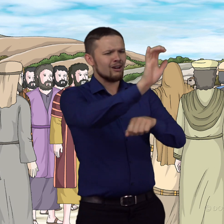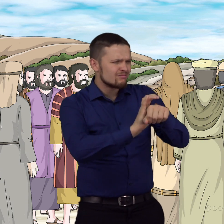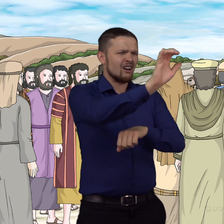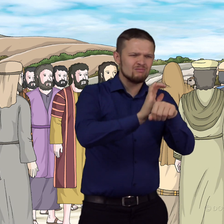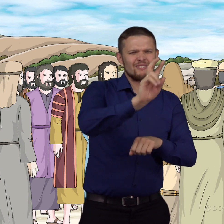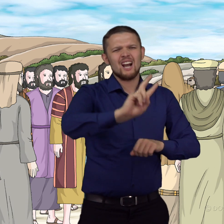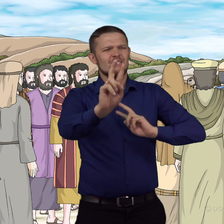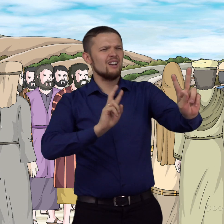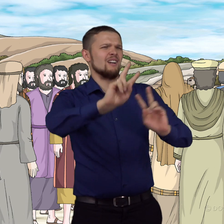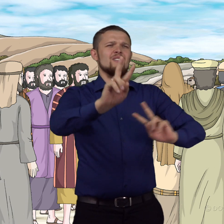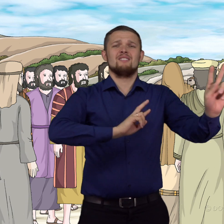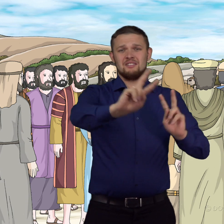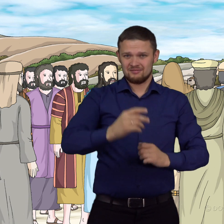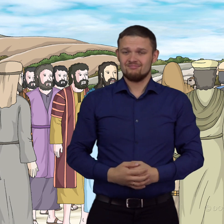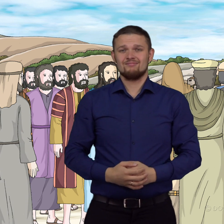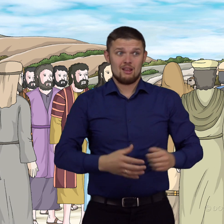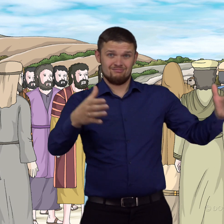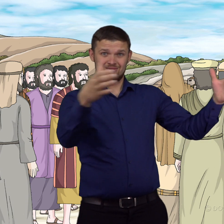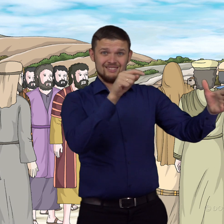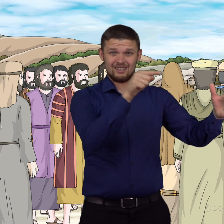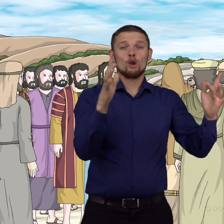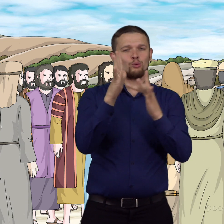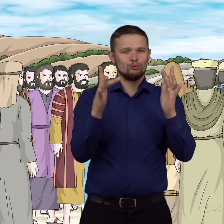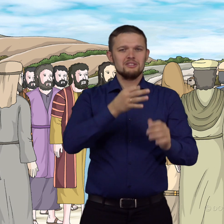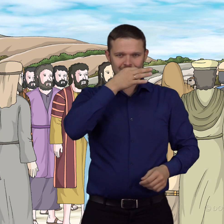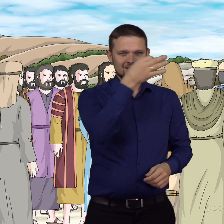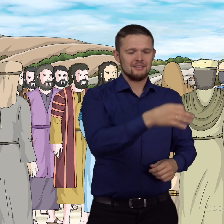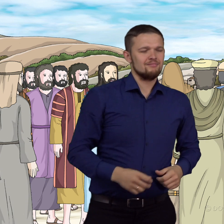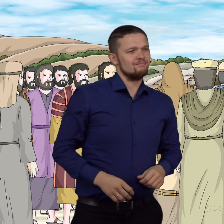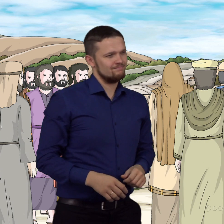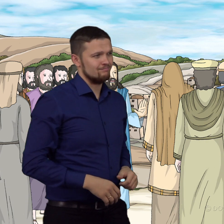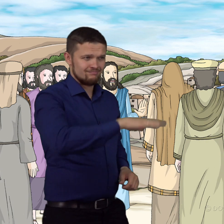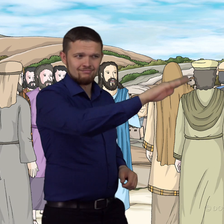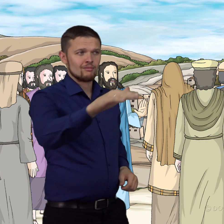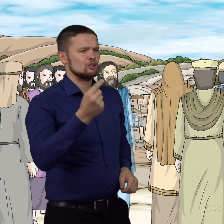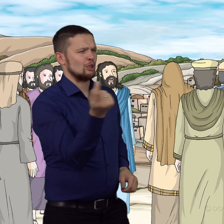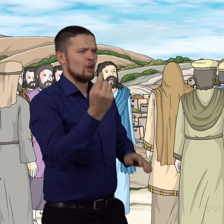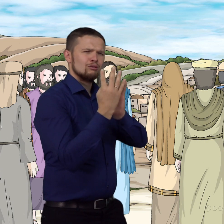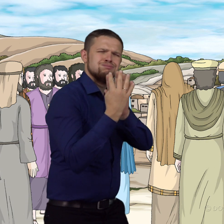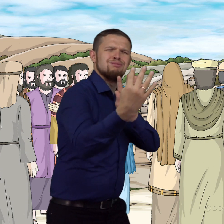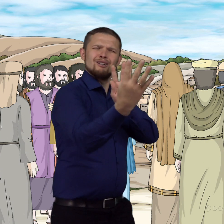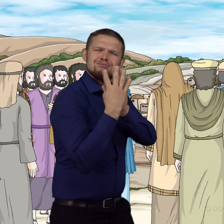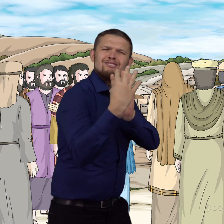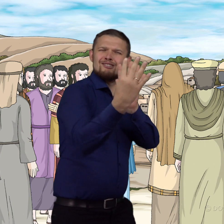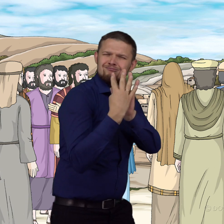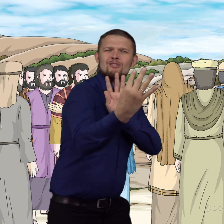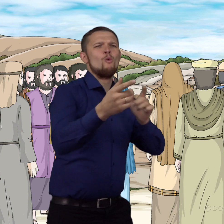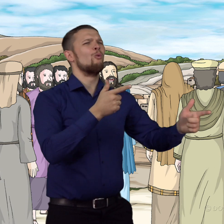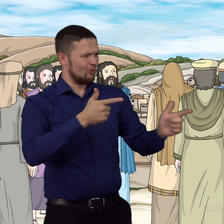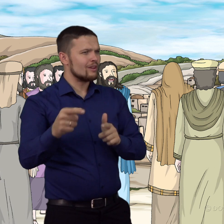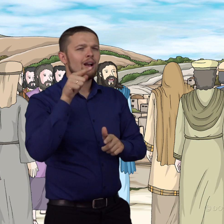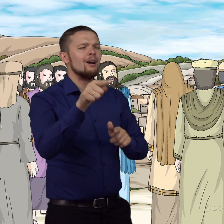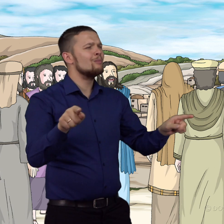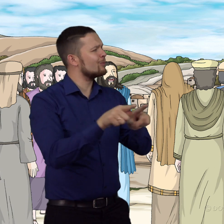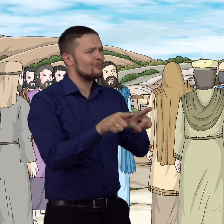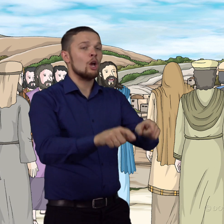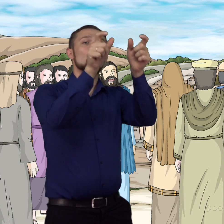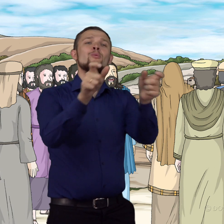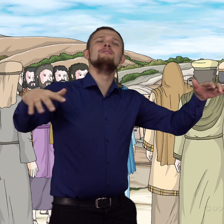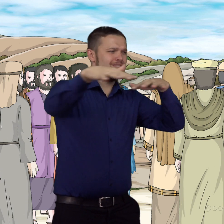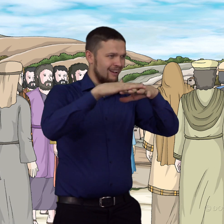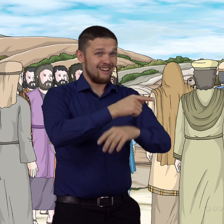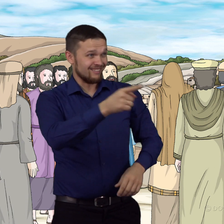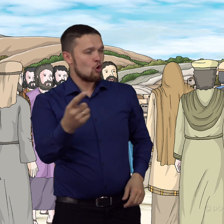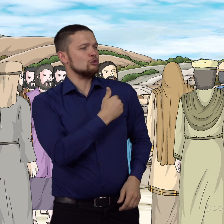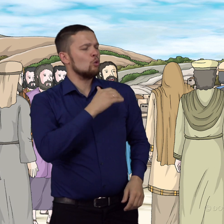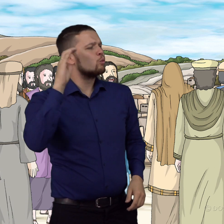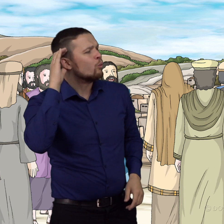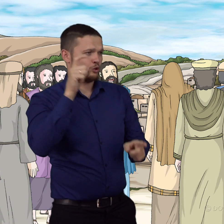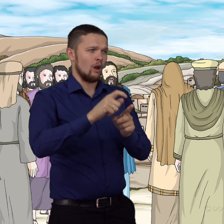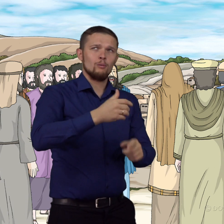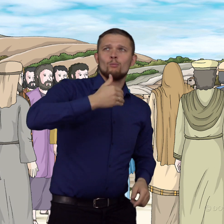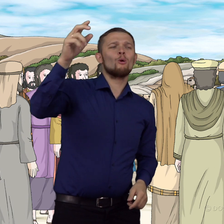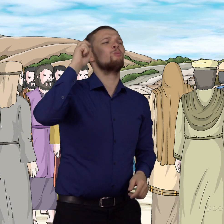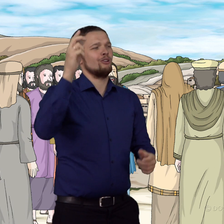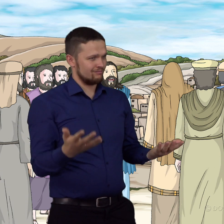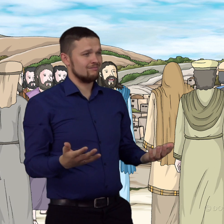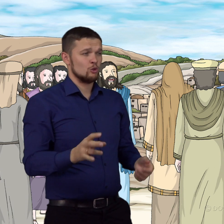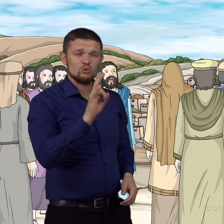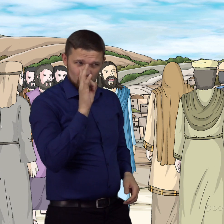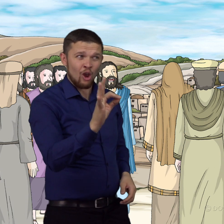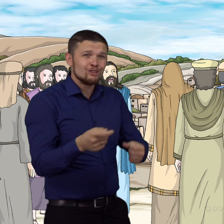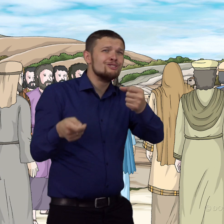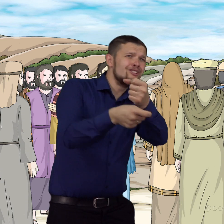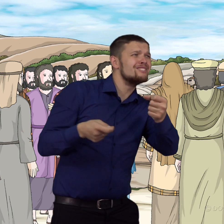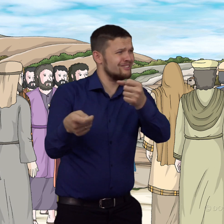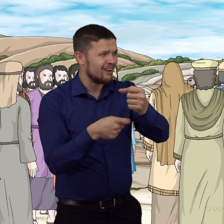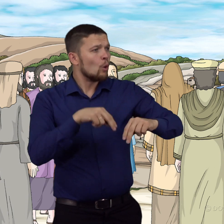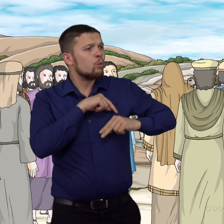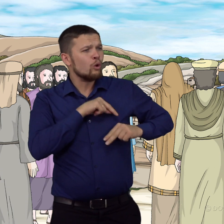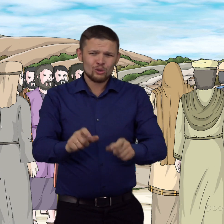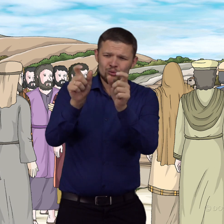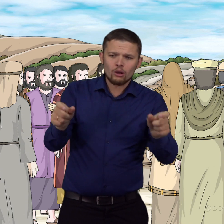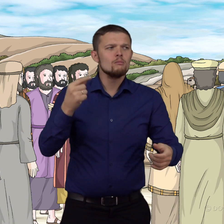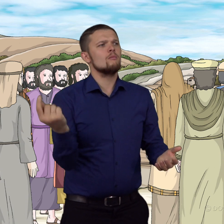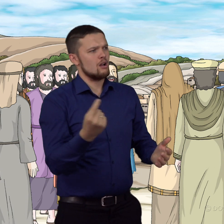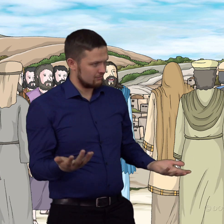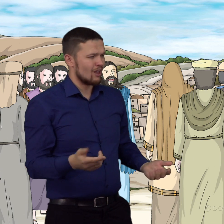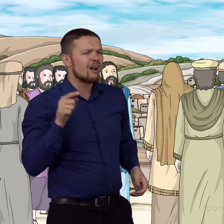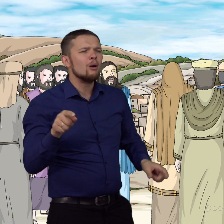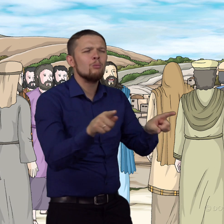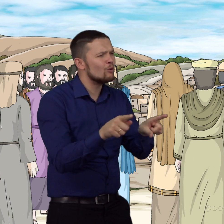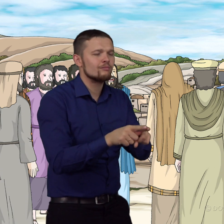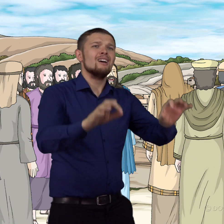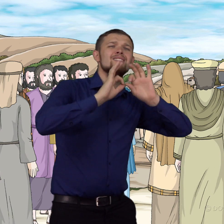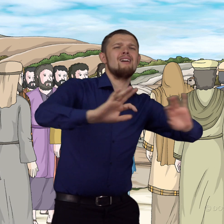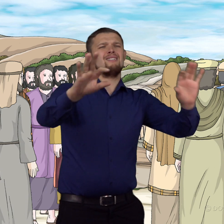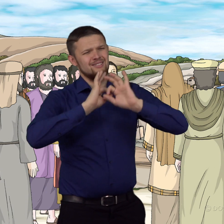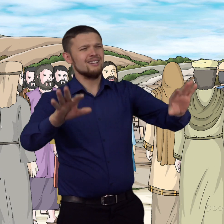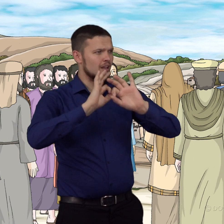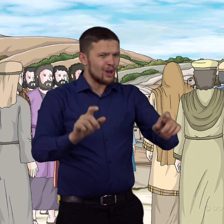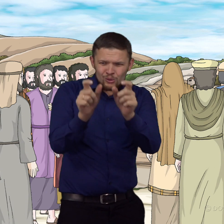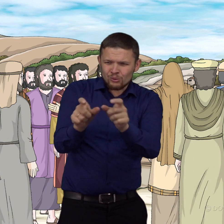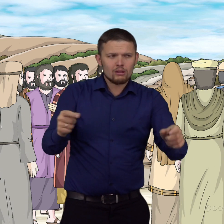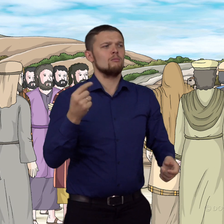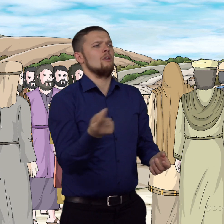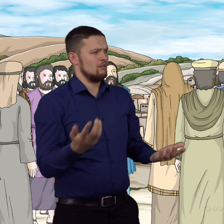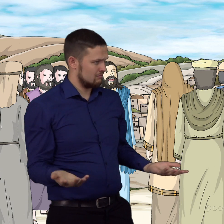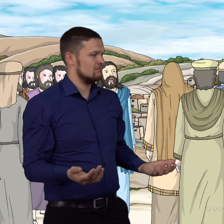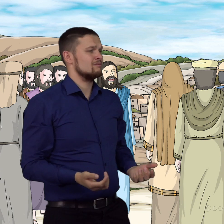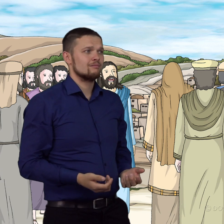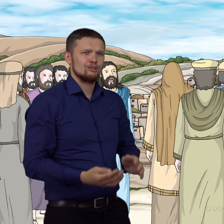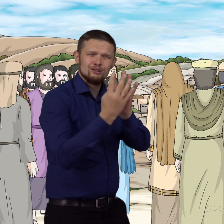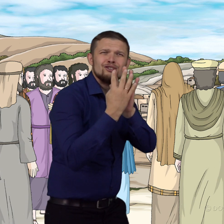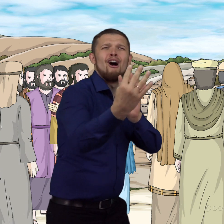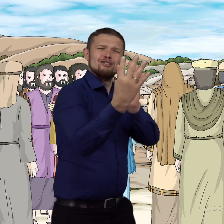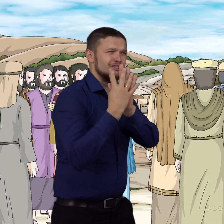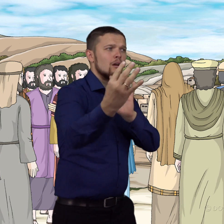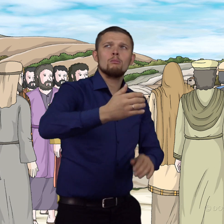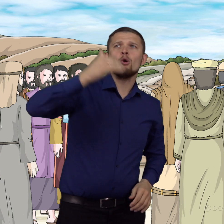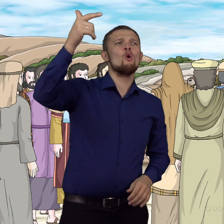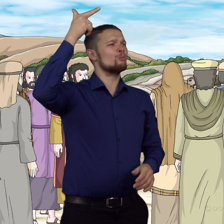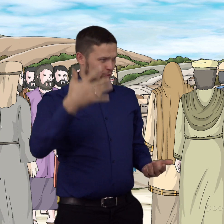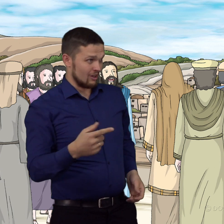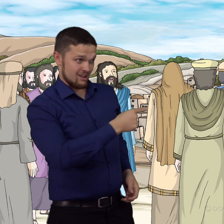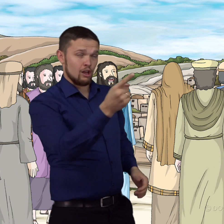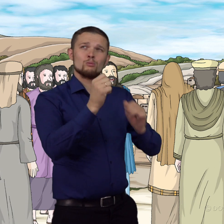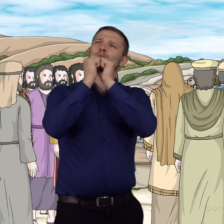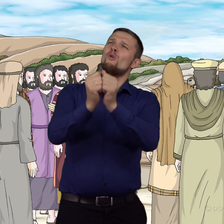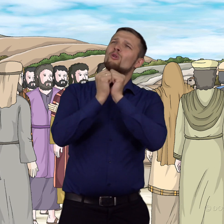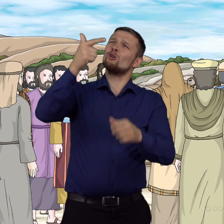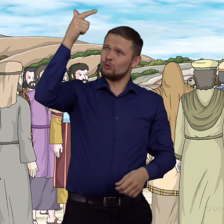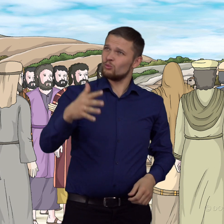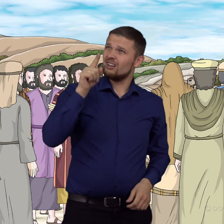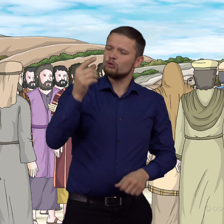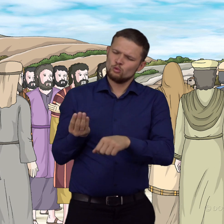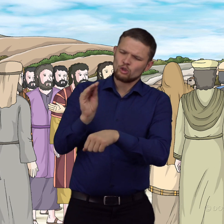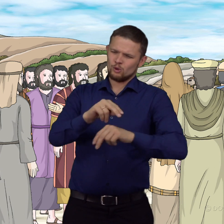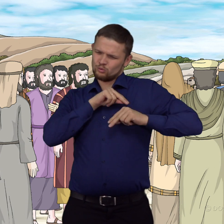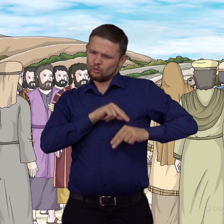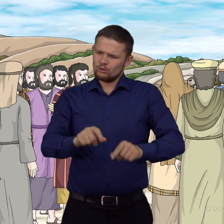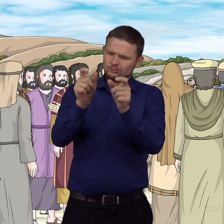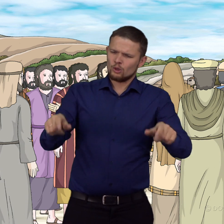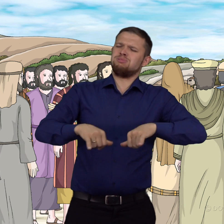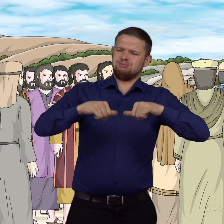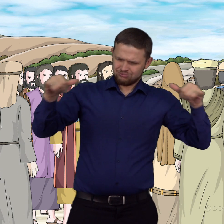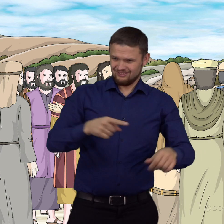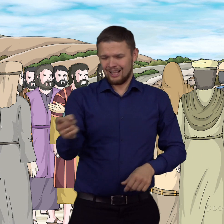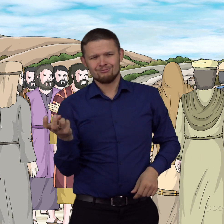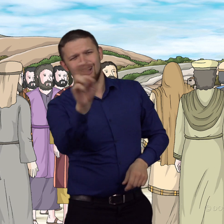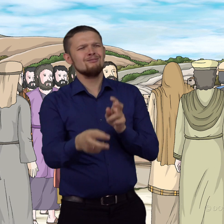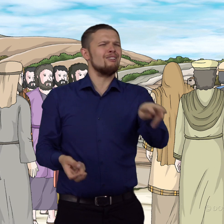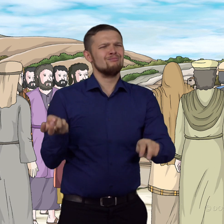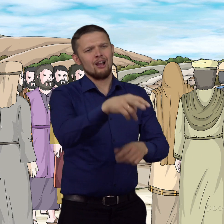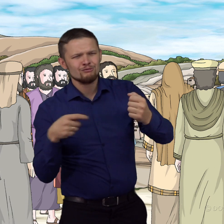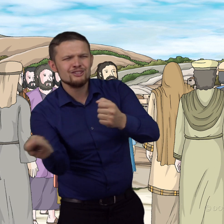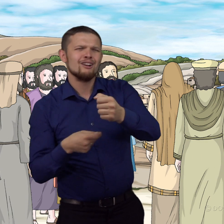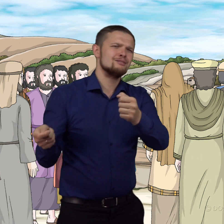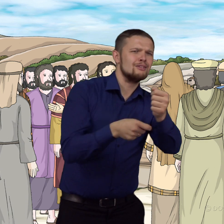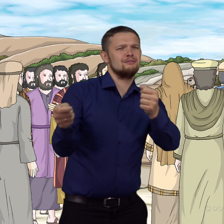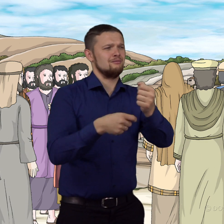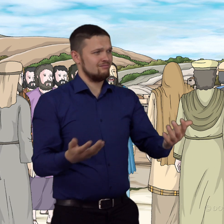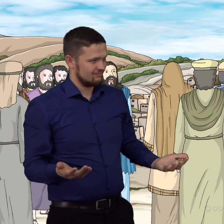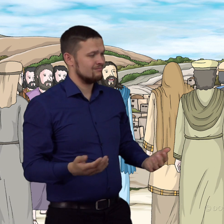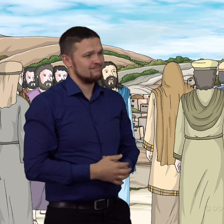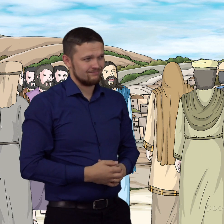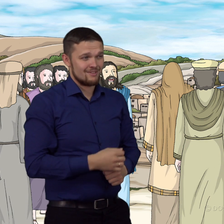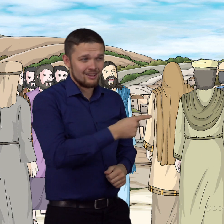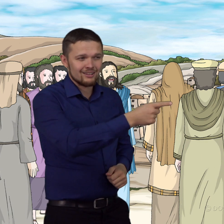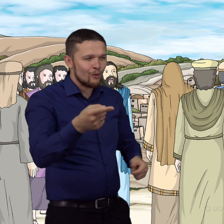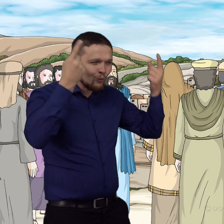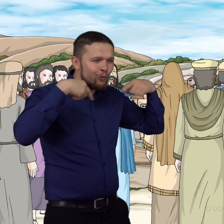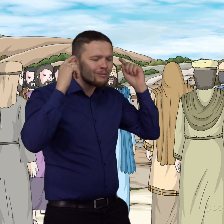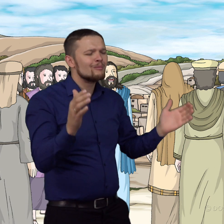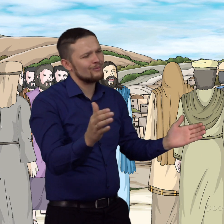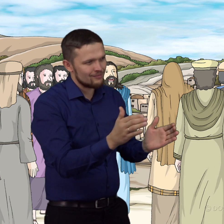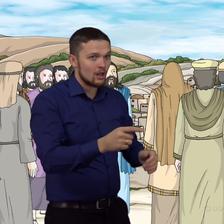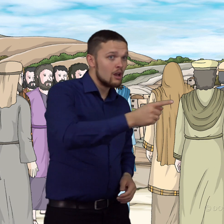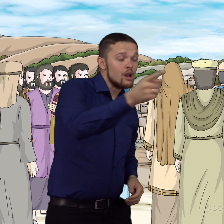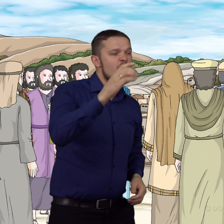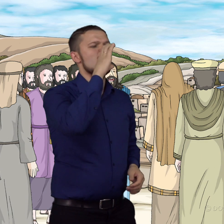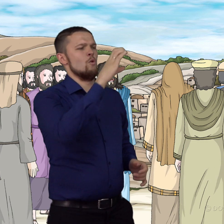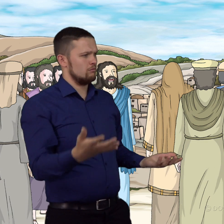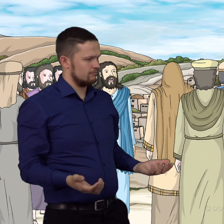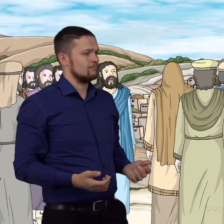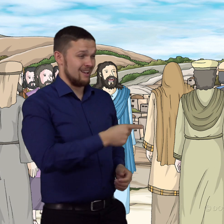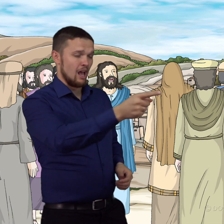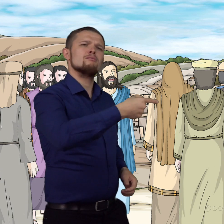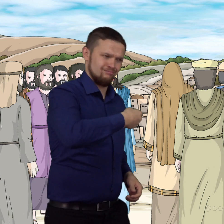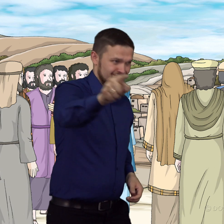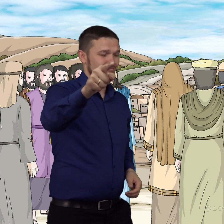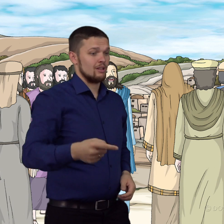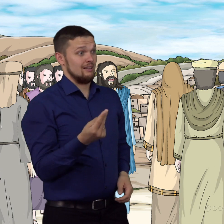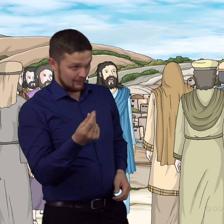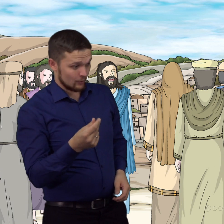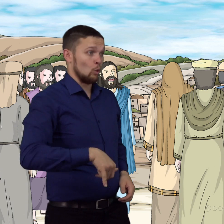Ask the Lord of the harvest, therefore, to send out workers into His harvest. Go! I am sending you out like lambs among wolves. Carry no purse or bag or sandals. Do not greet anyone along the road.